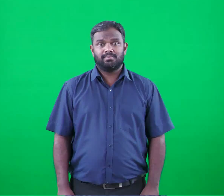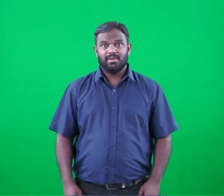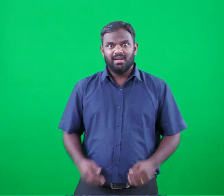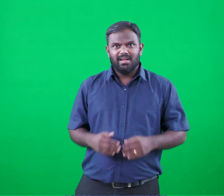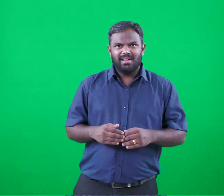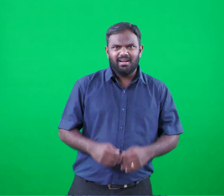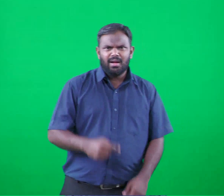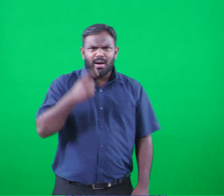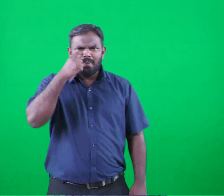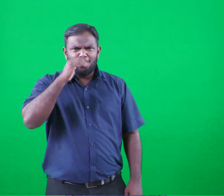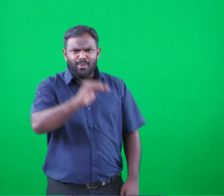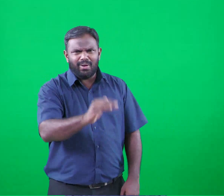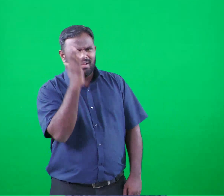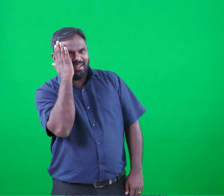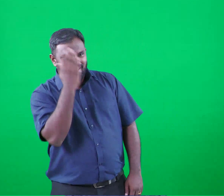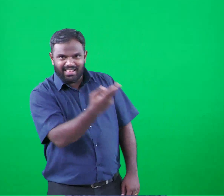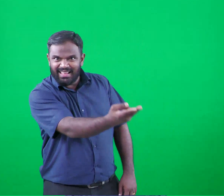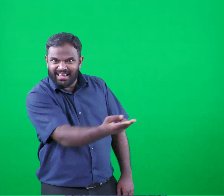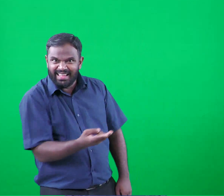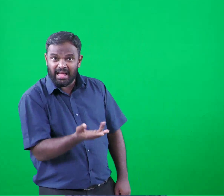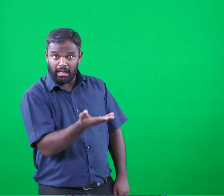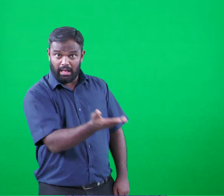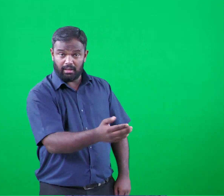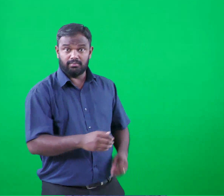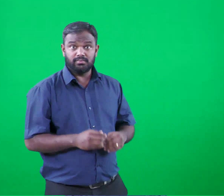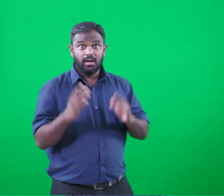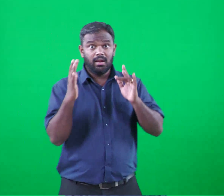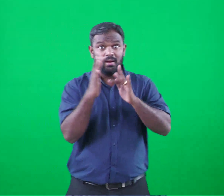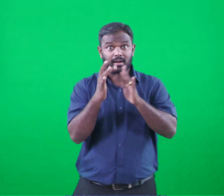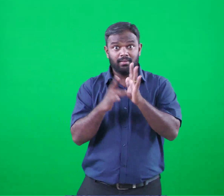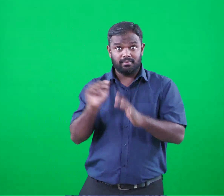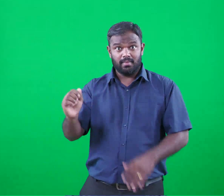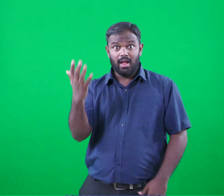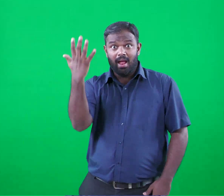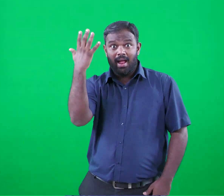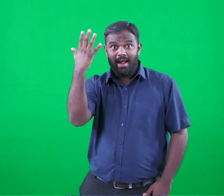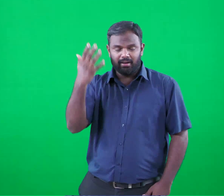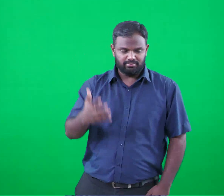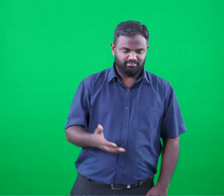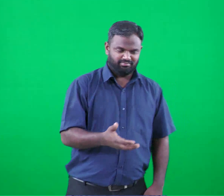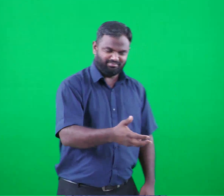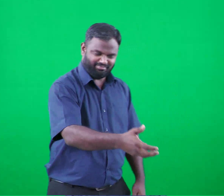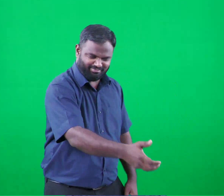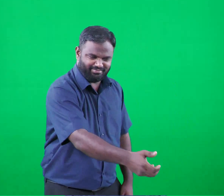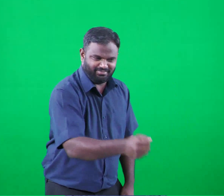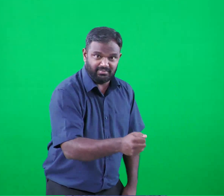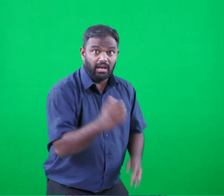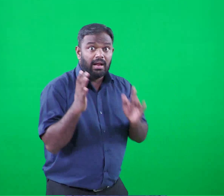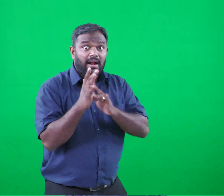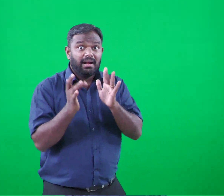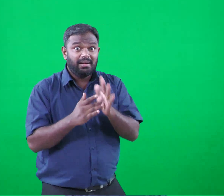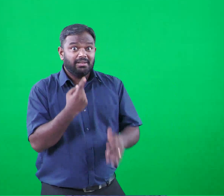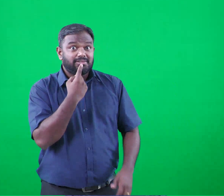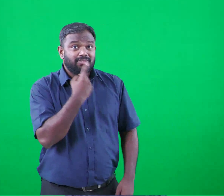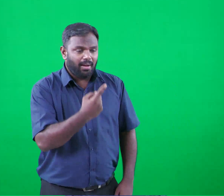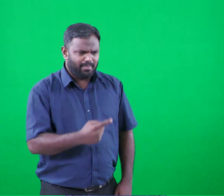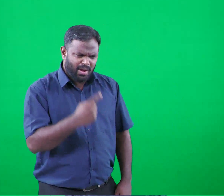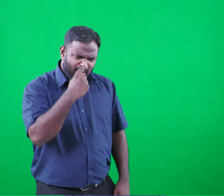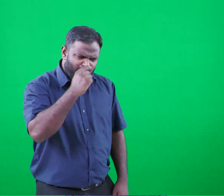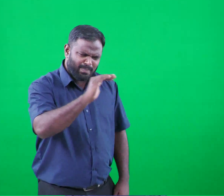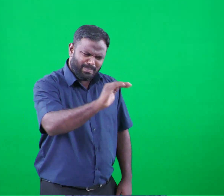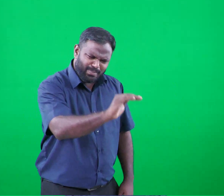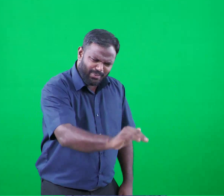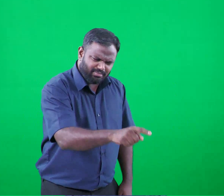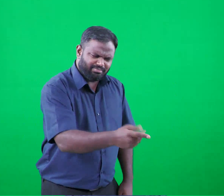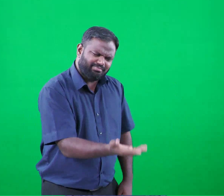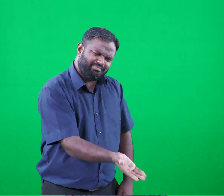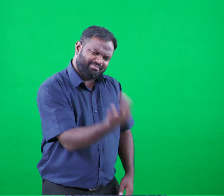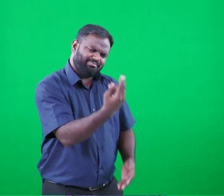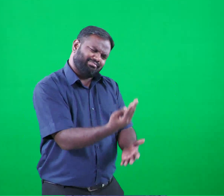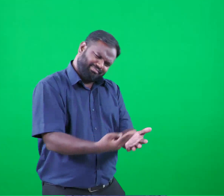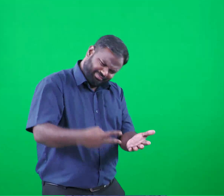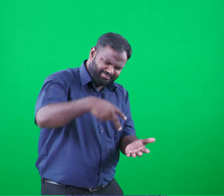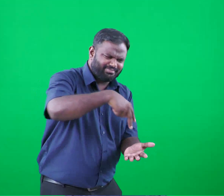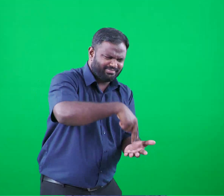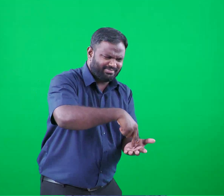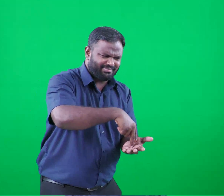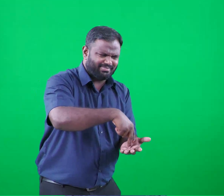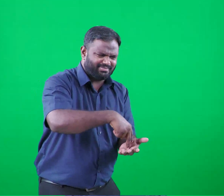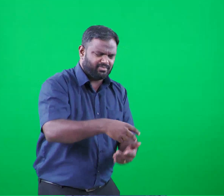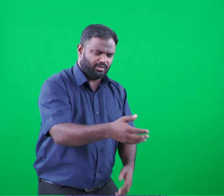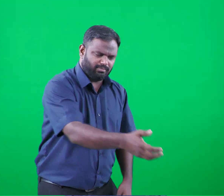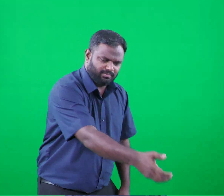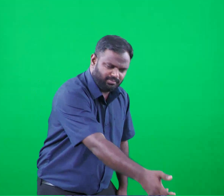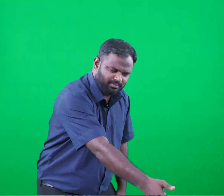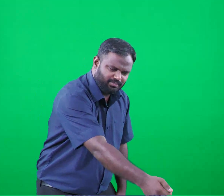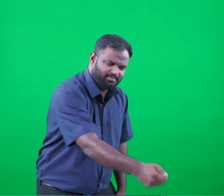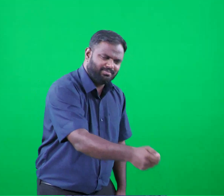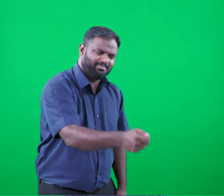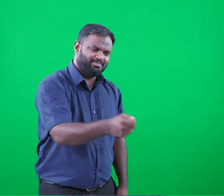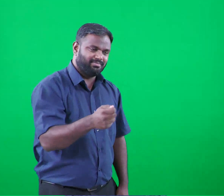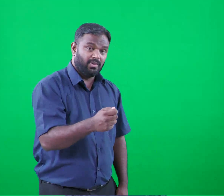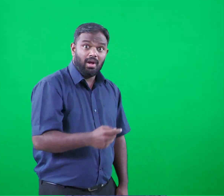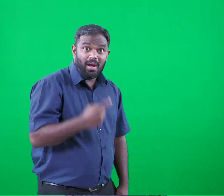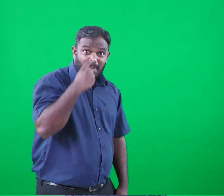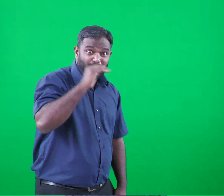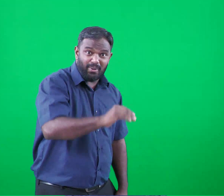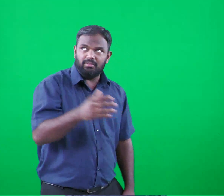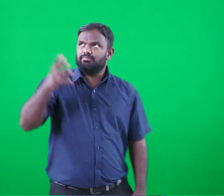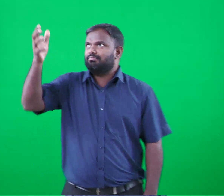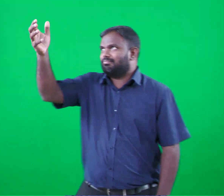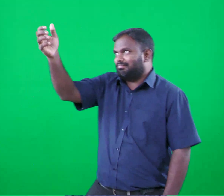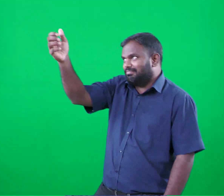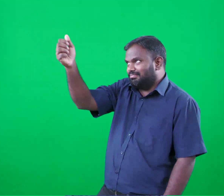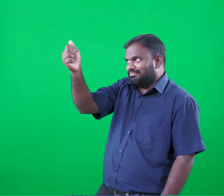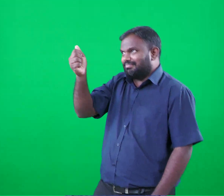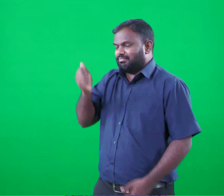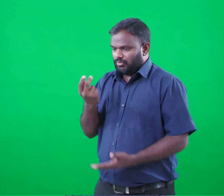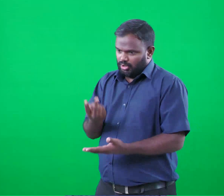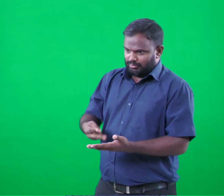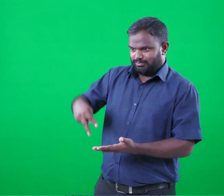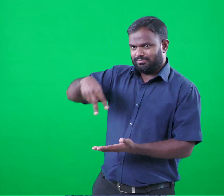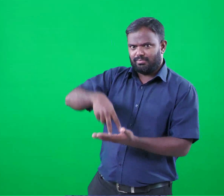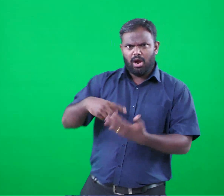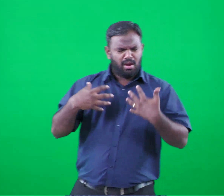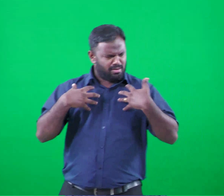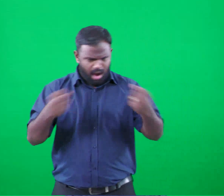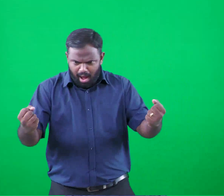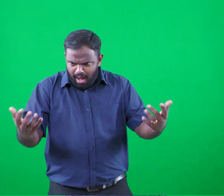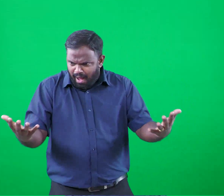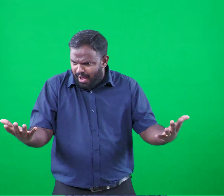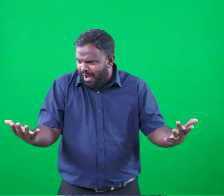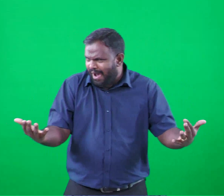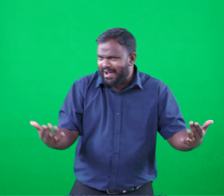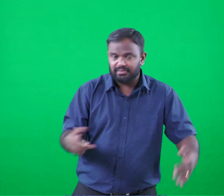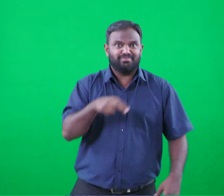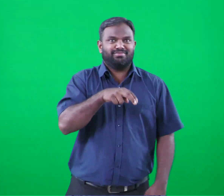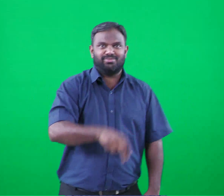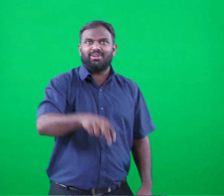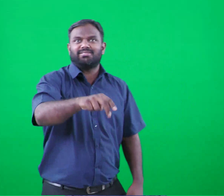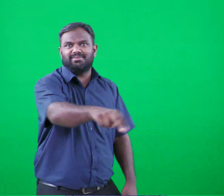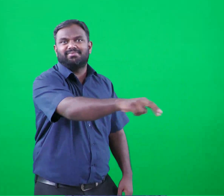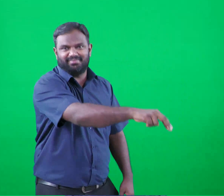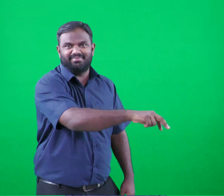Taking her by the hand, Jesus said, "Talitha koum!" which means, "Little girl, I say to you, get up!"